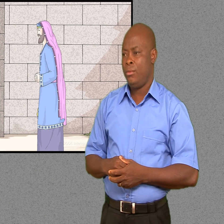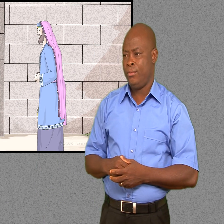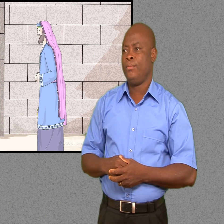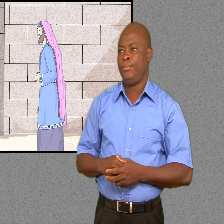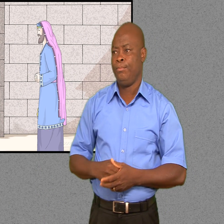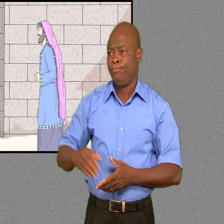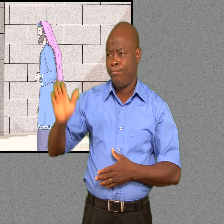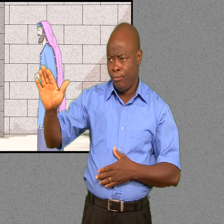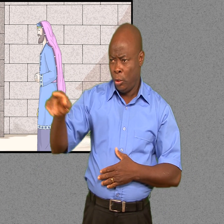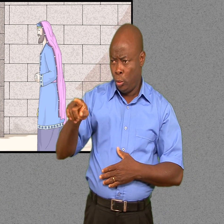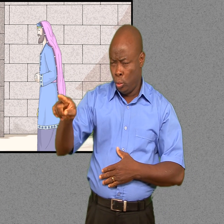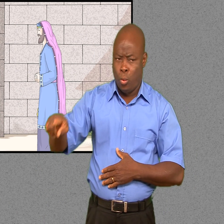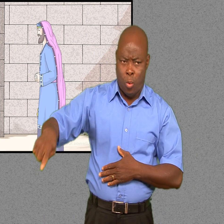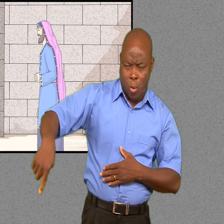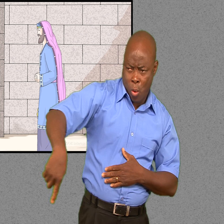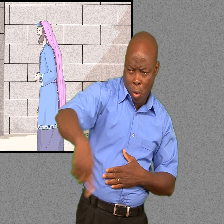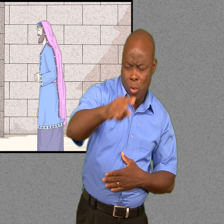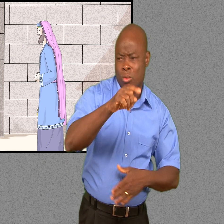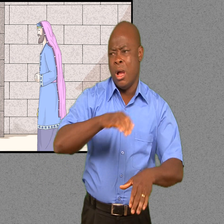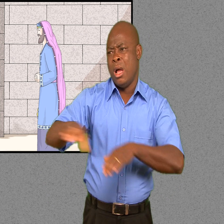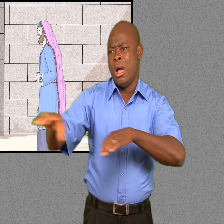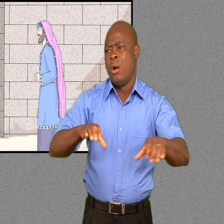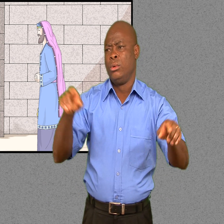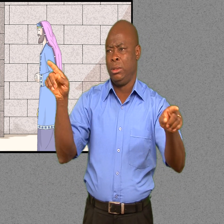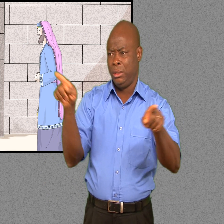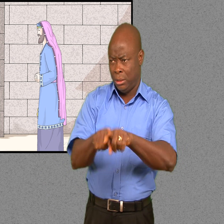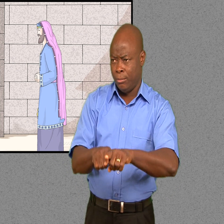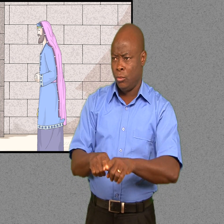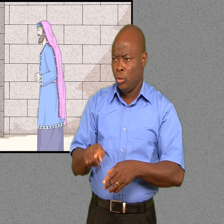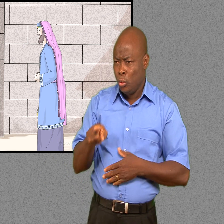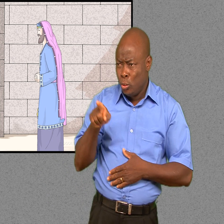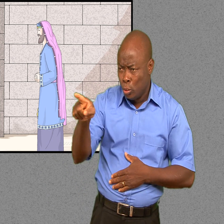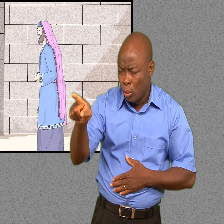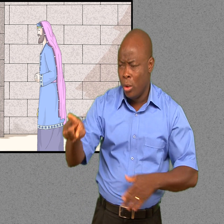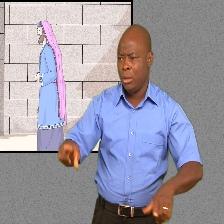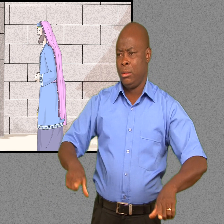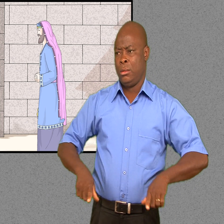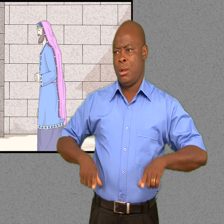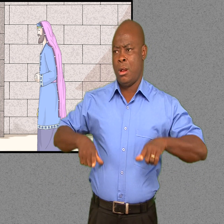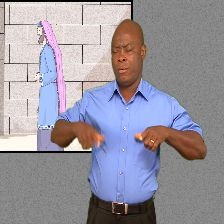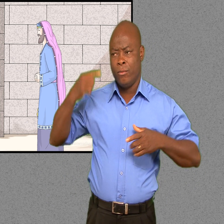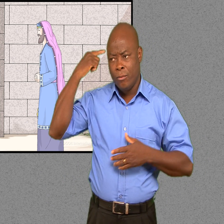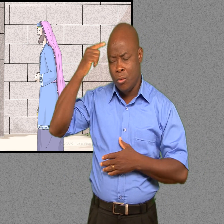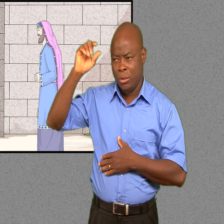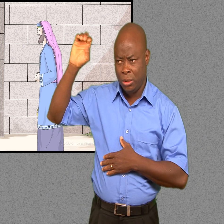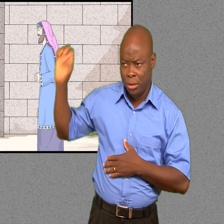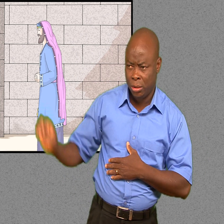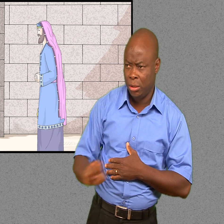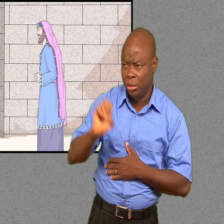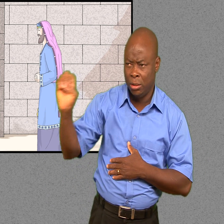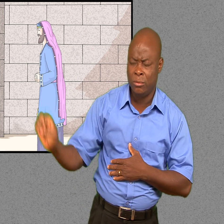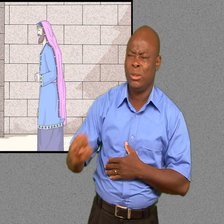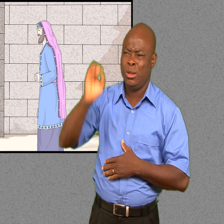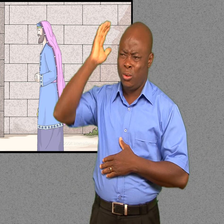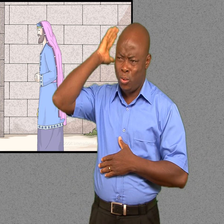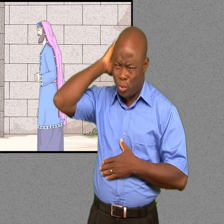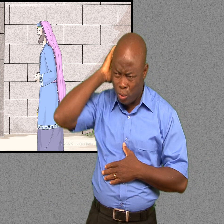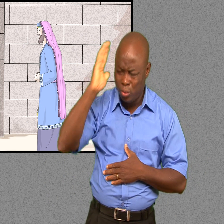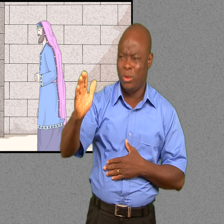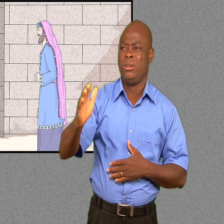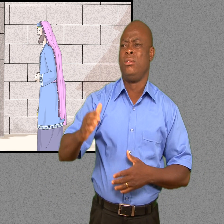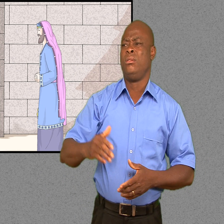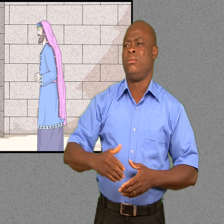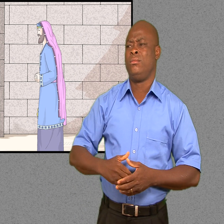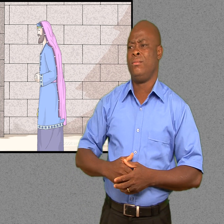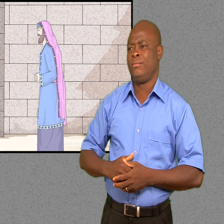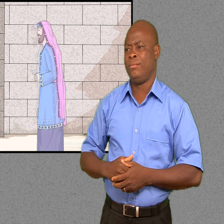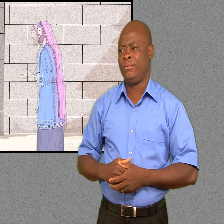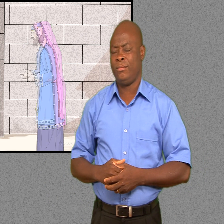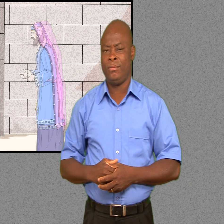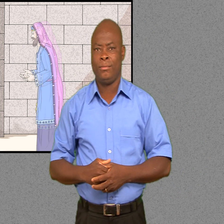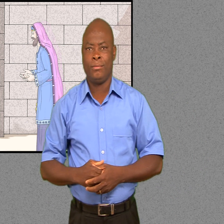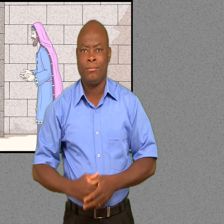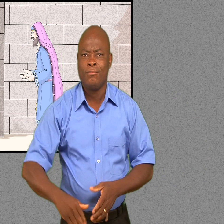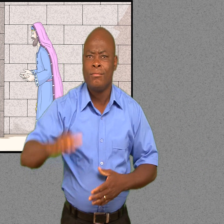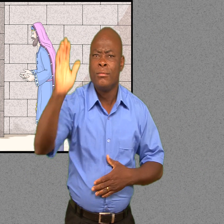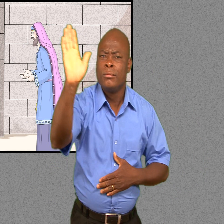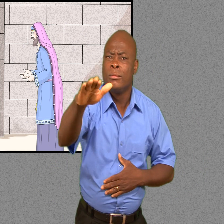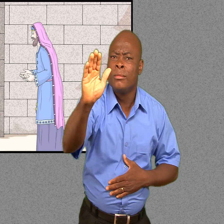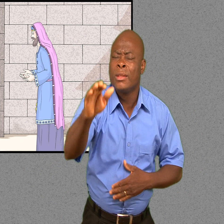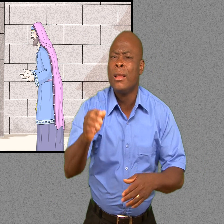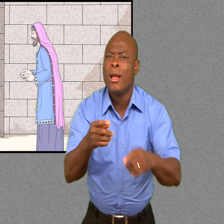“Do this and you will live.”